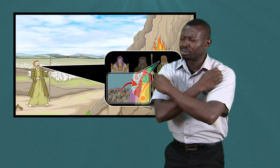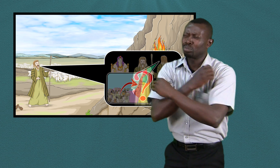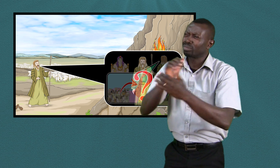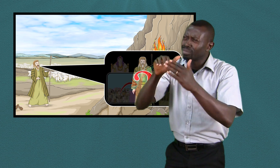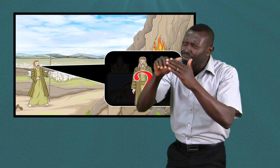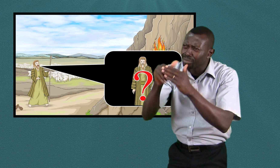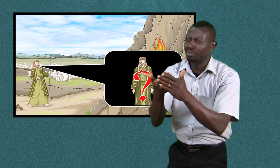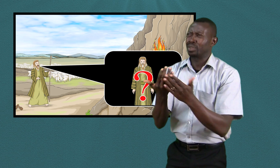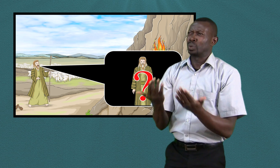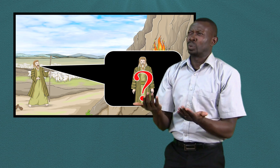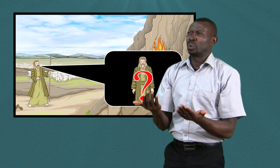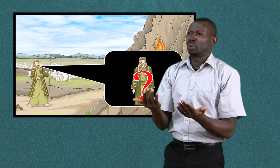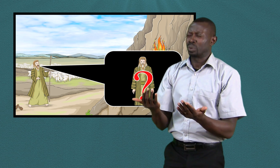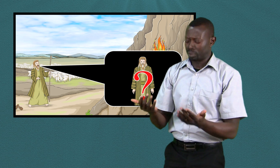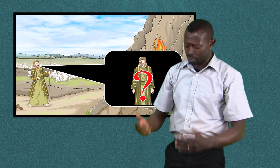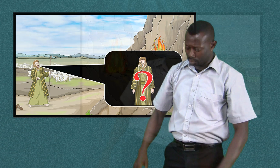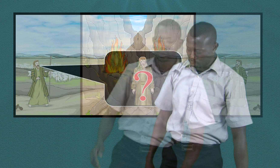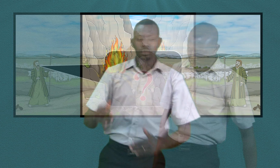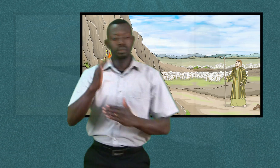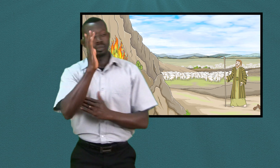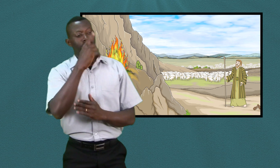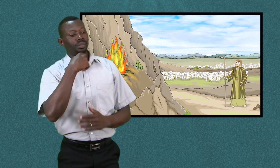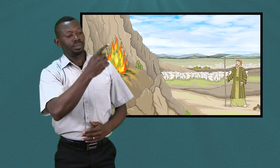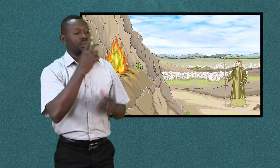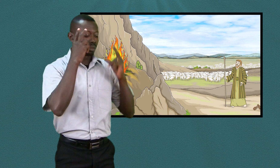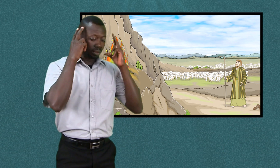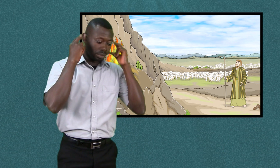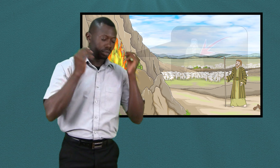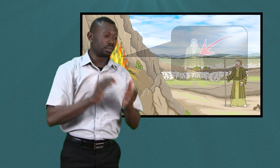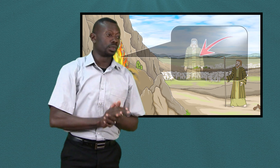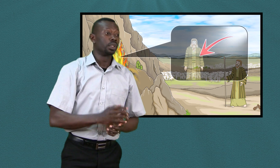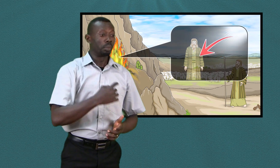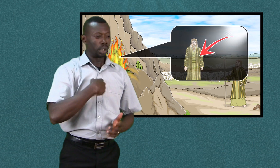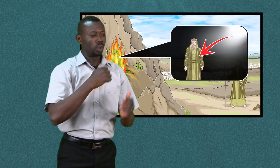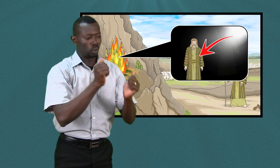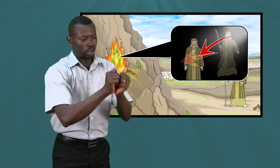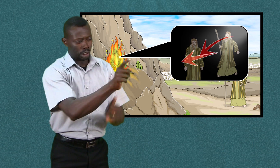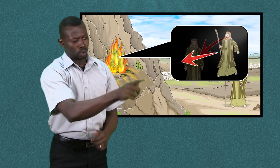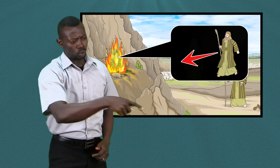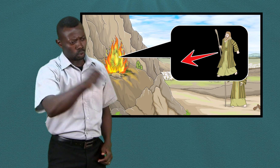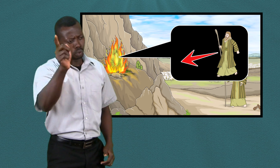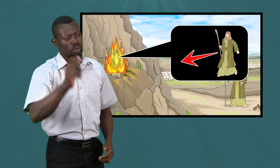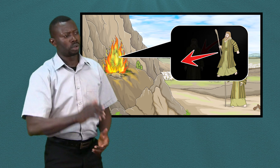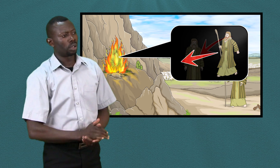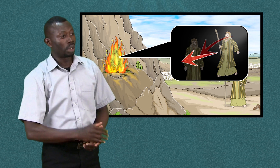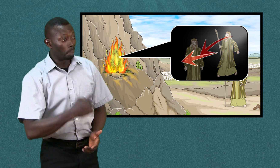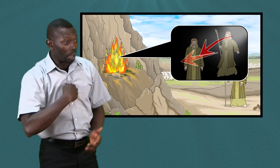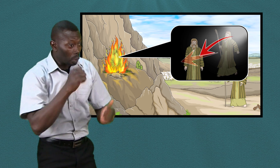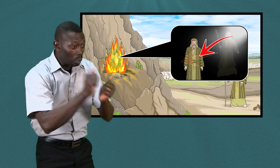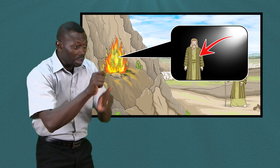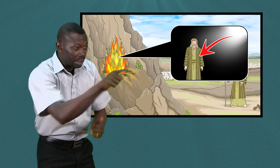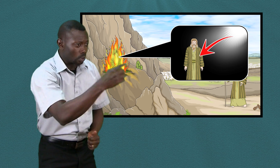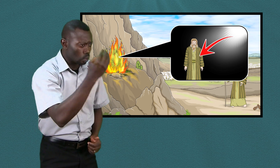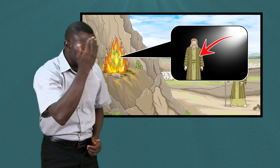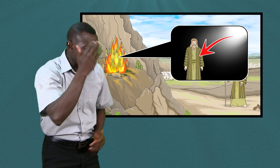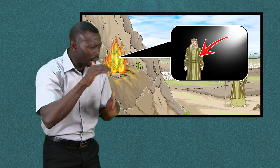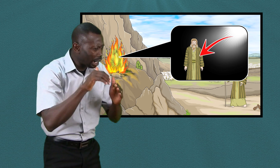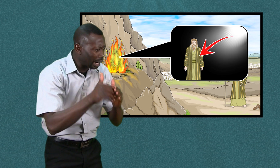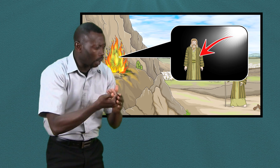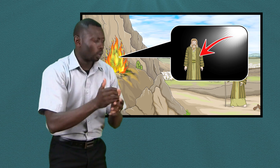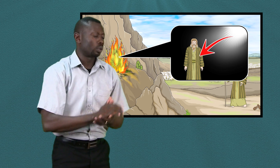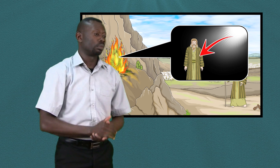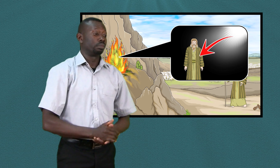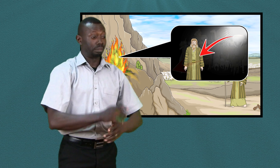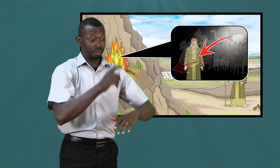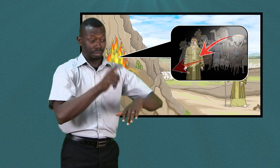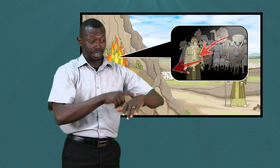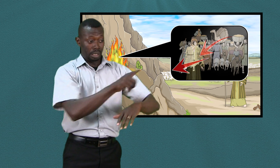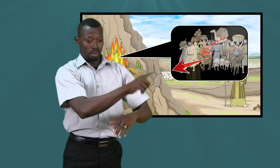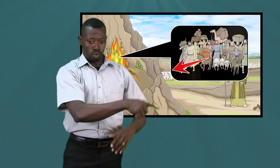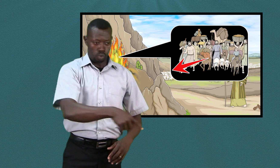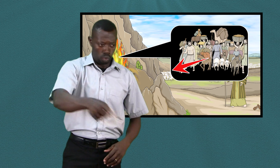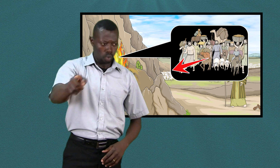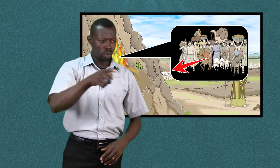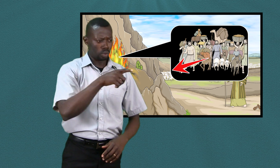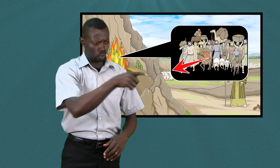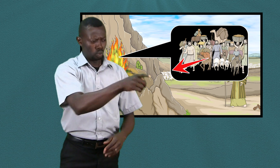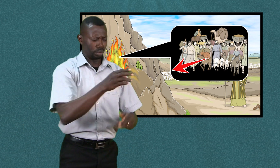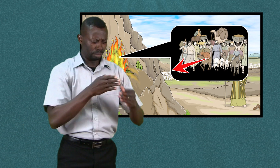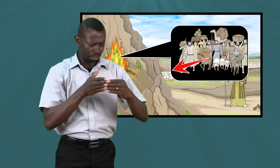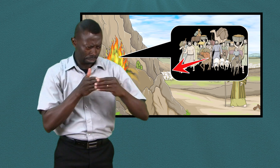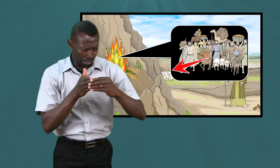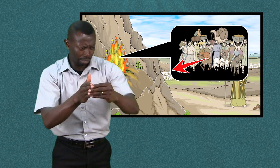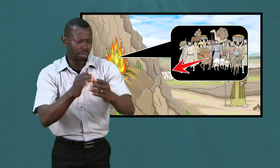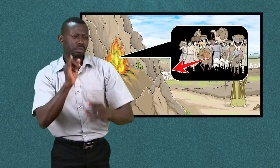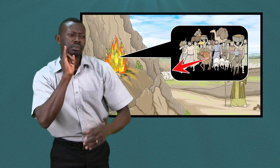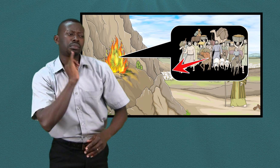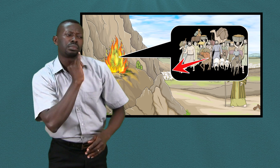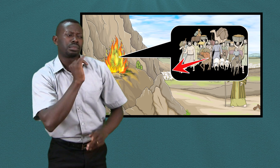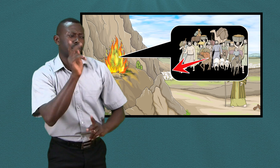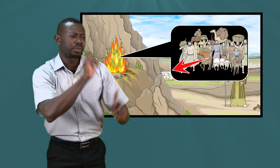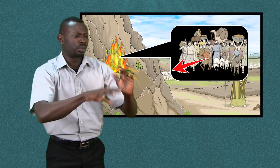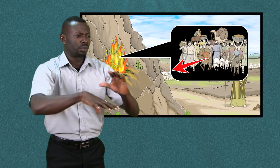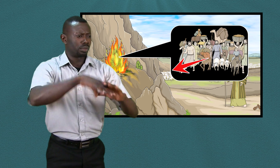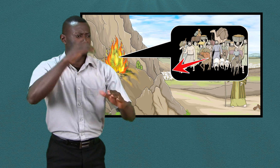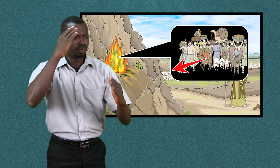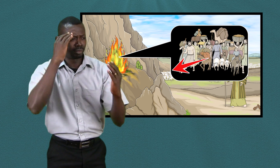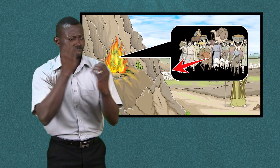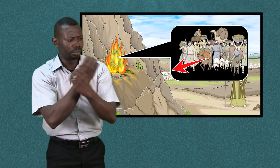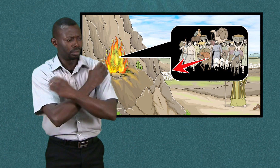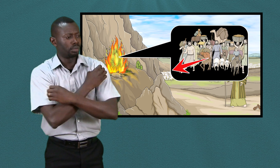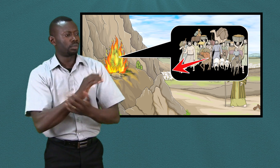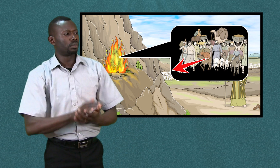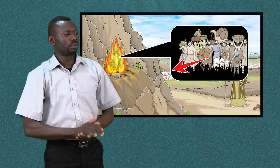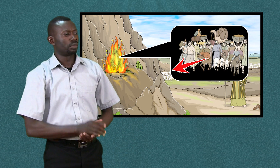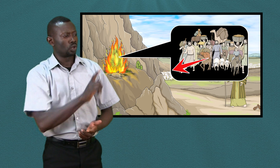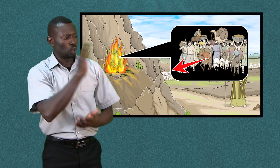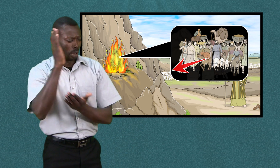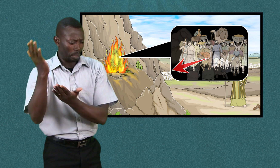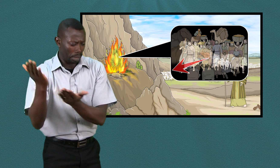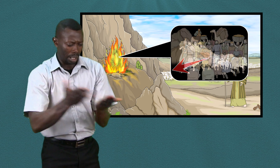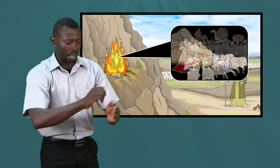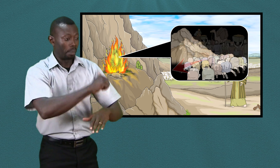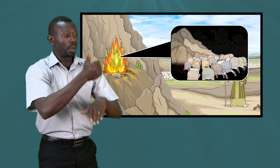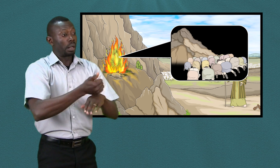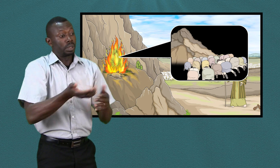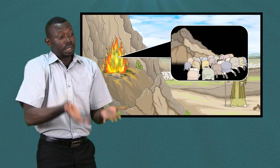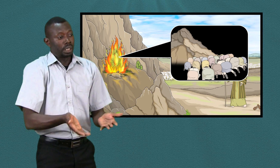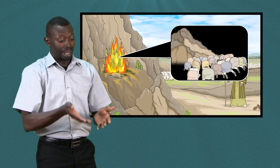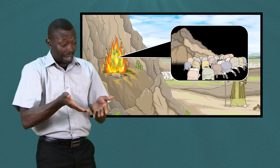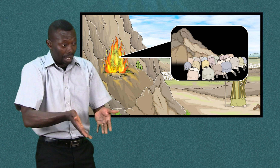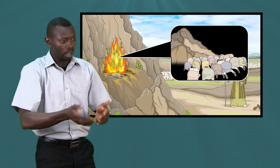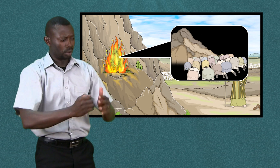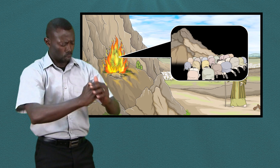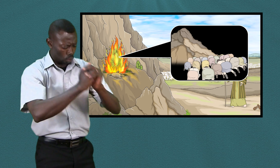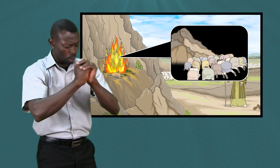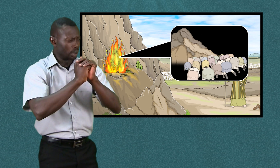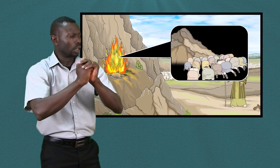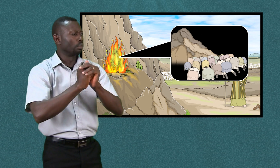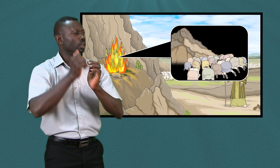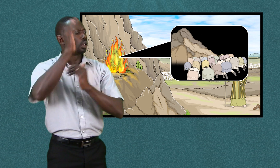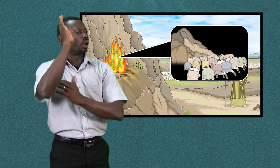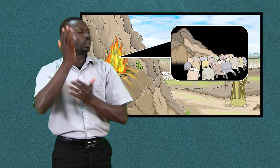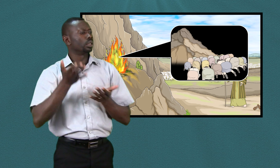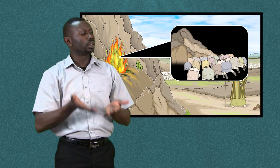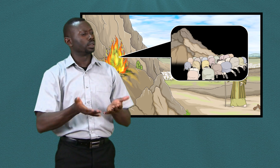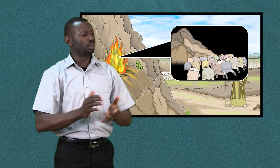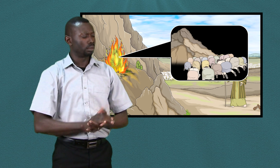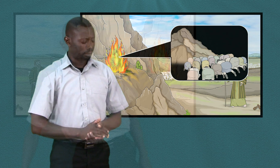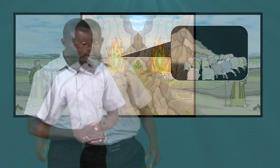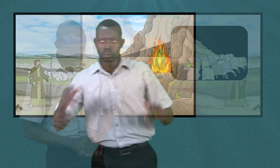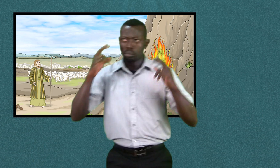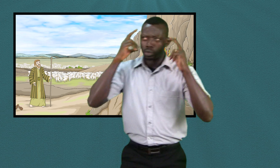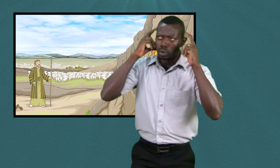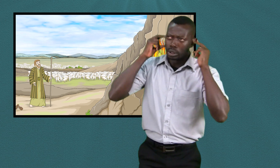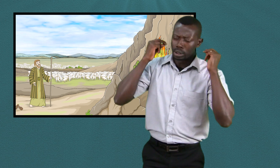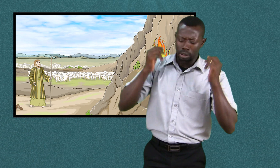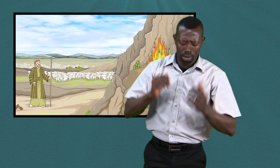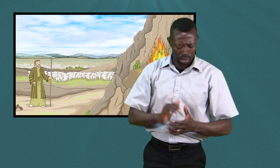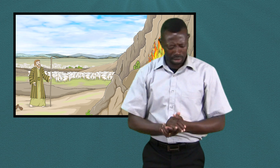“I will surely be with you,” God said, “and this will be the sign to you that I have sent you: When you have brought the people out of Egypt, all of you will worship God on this mountain.”